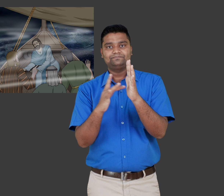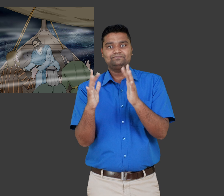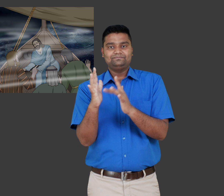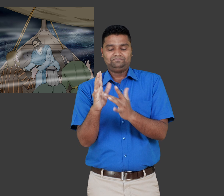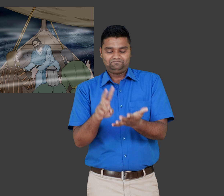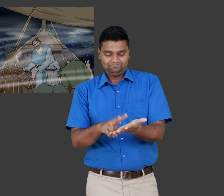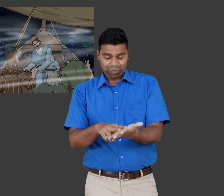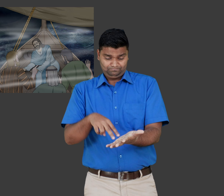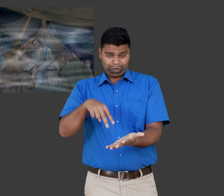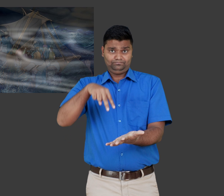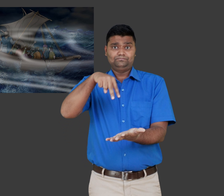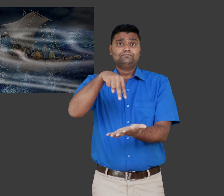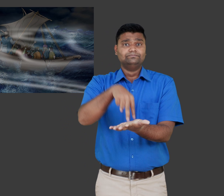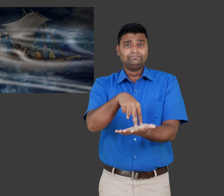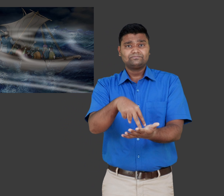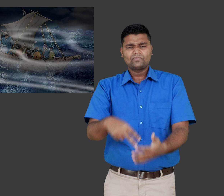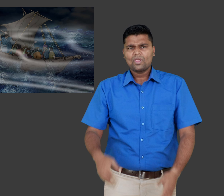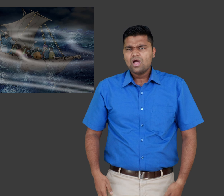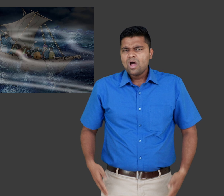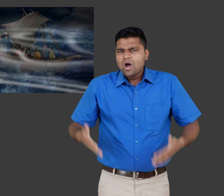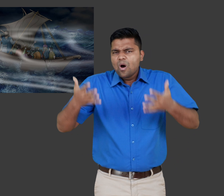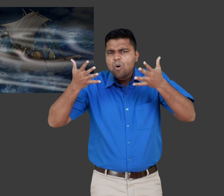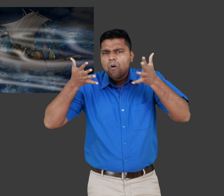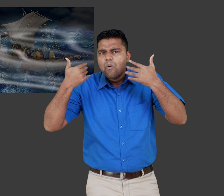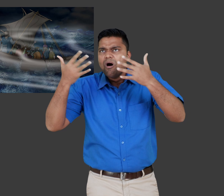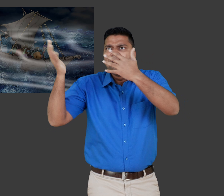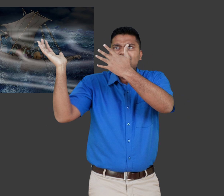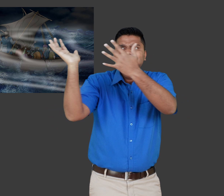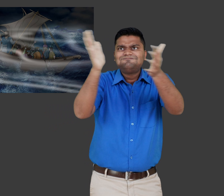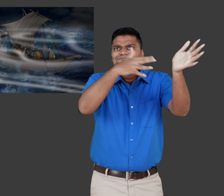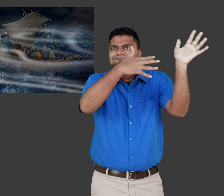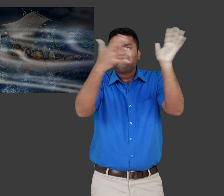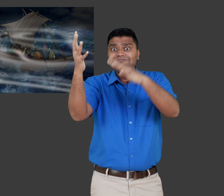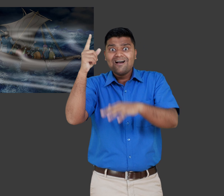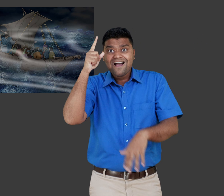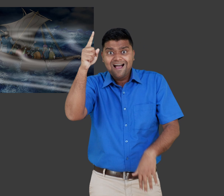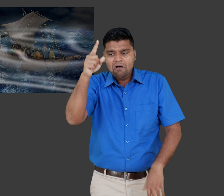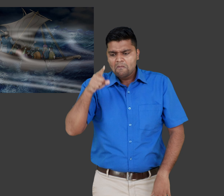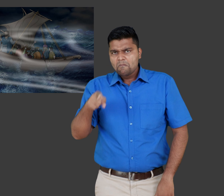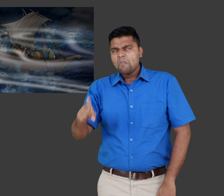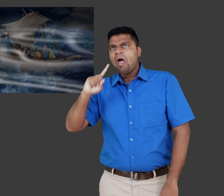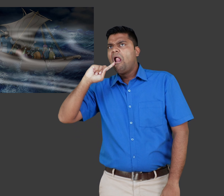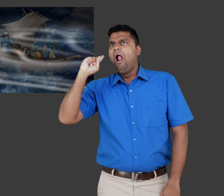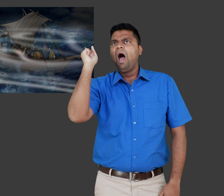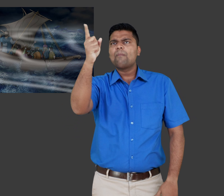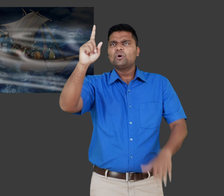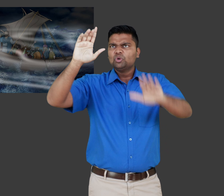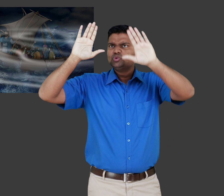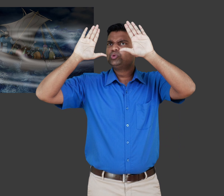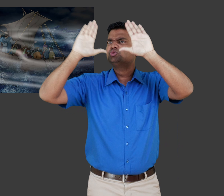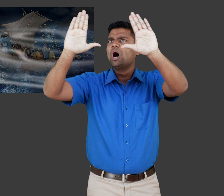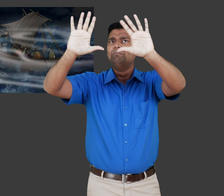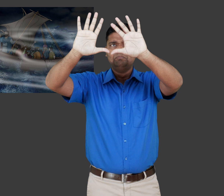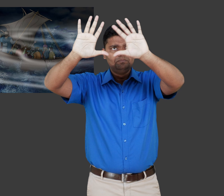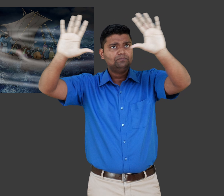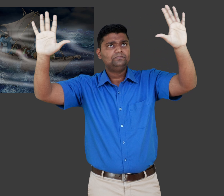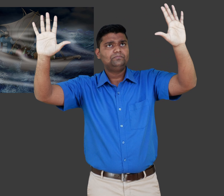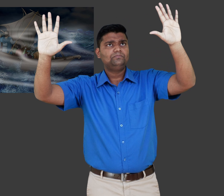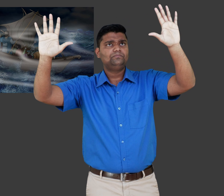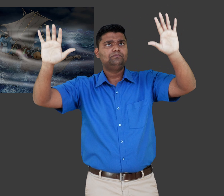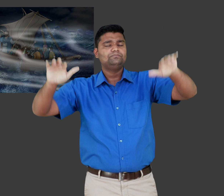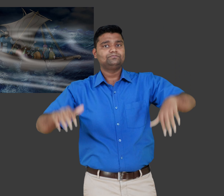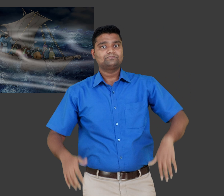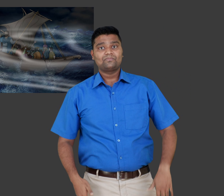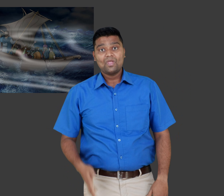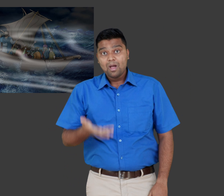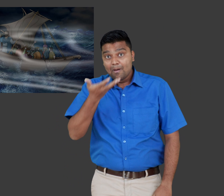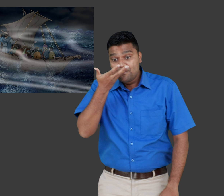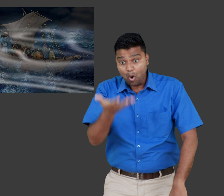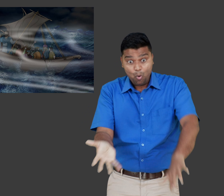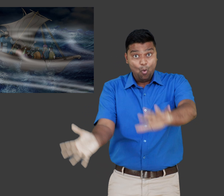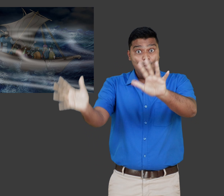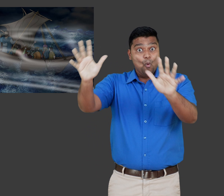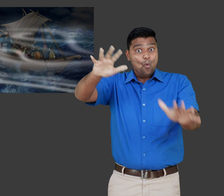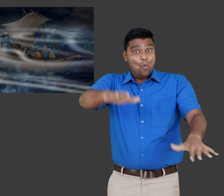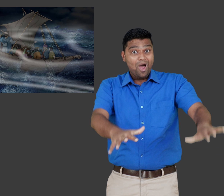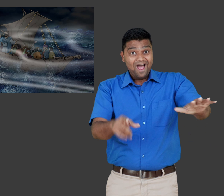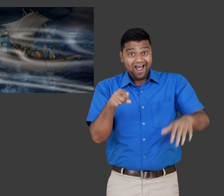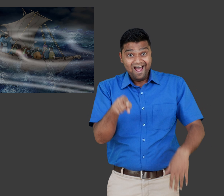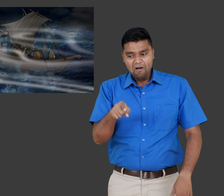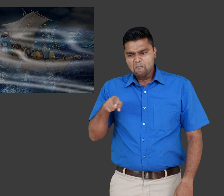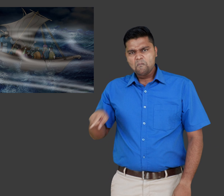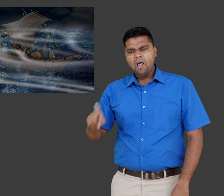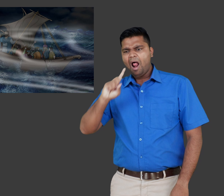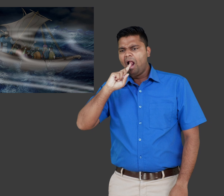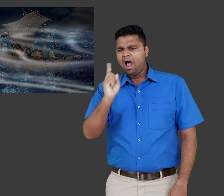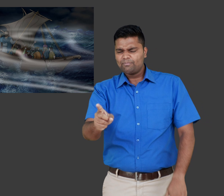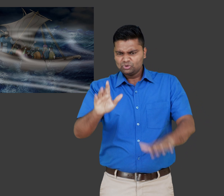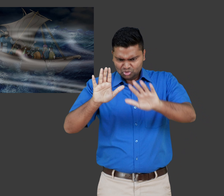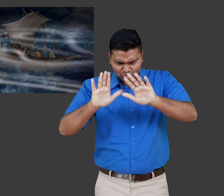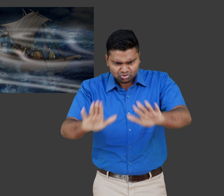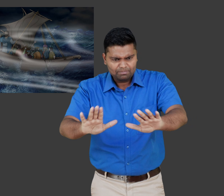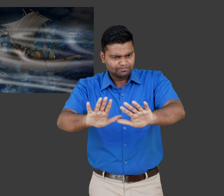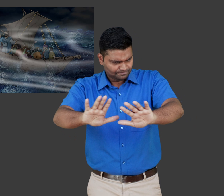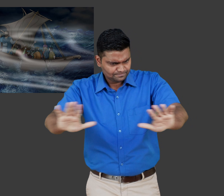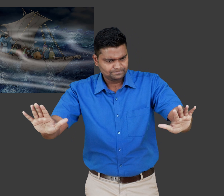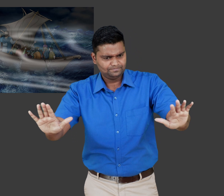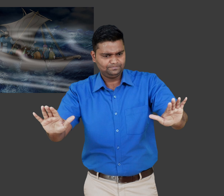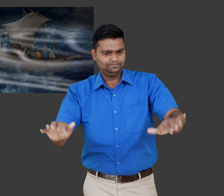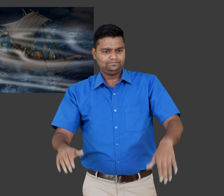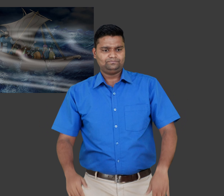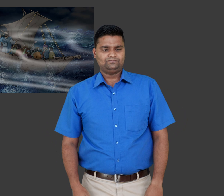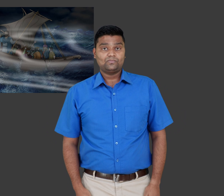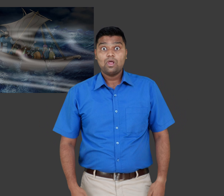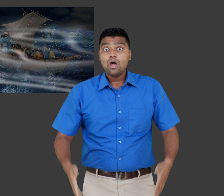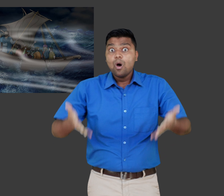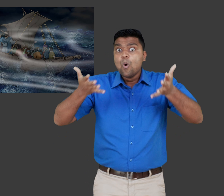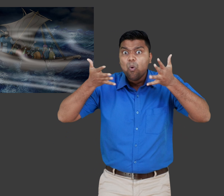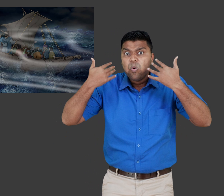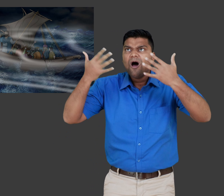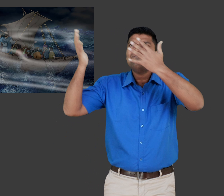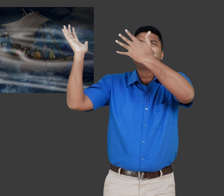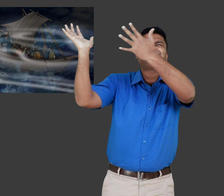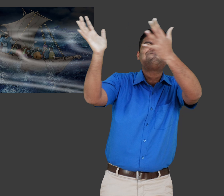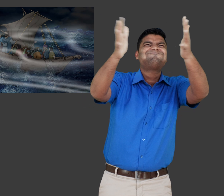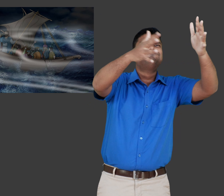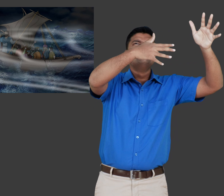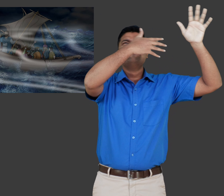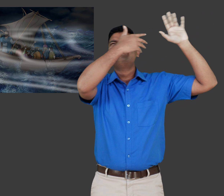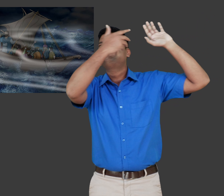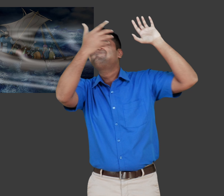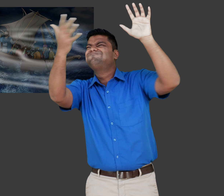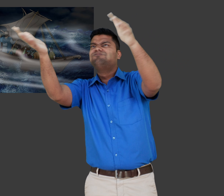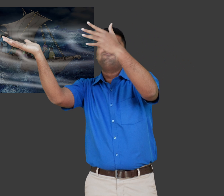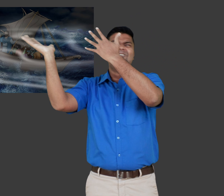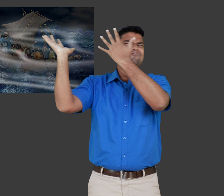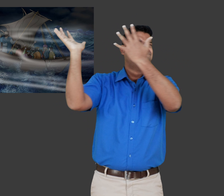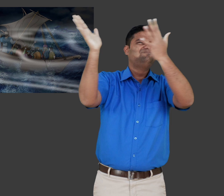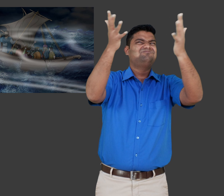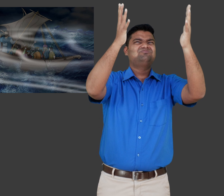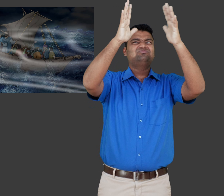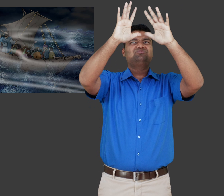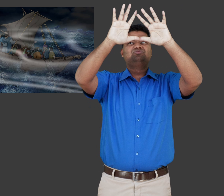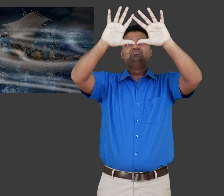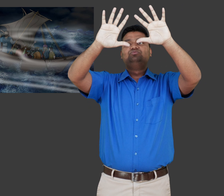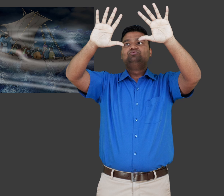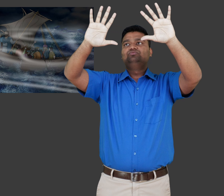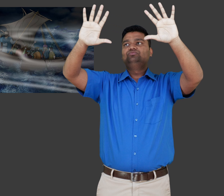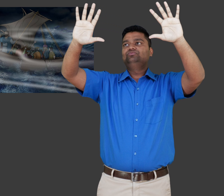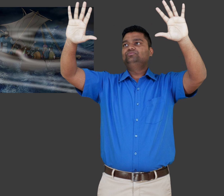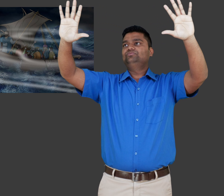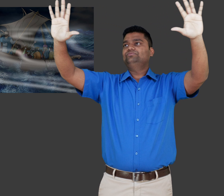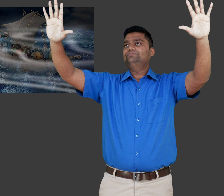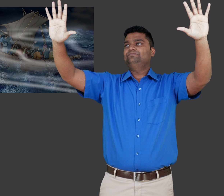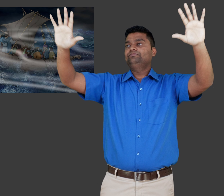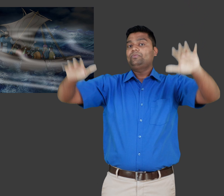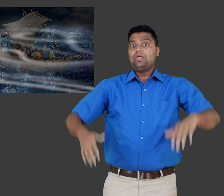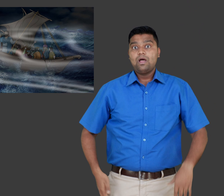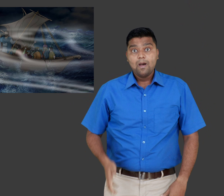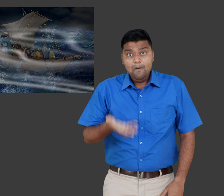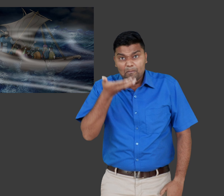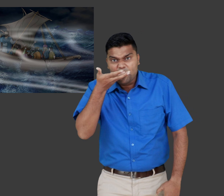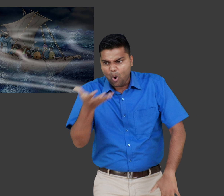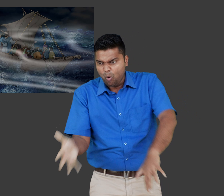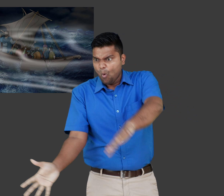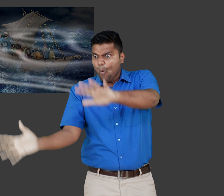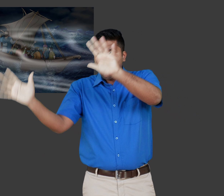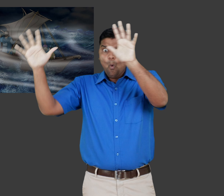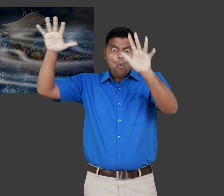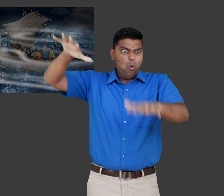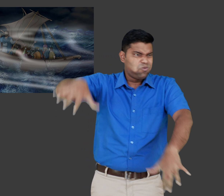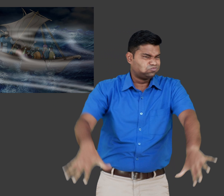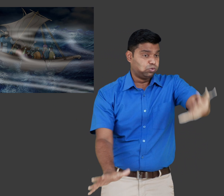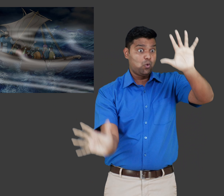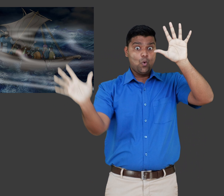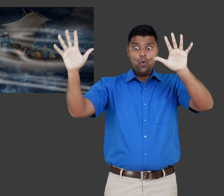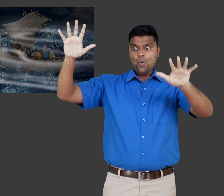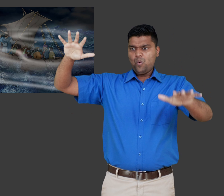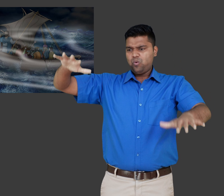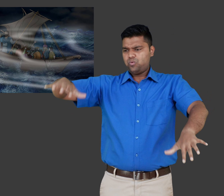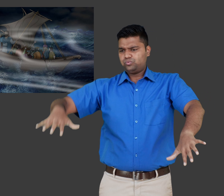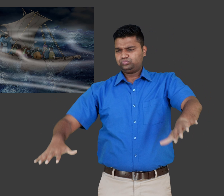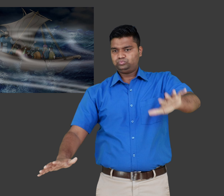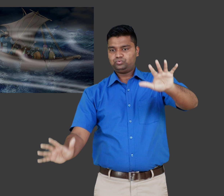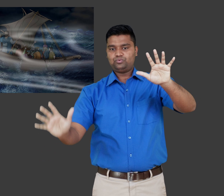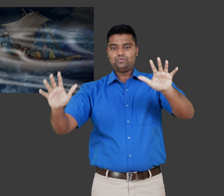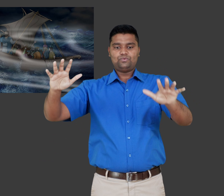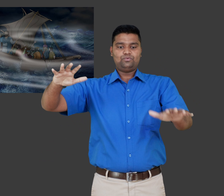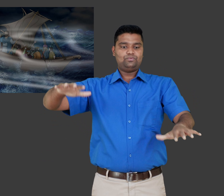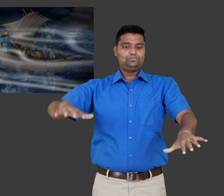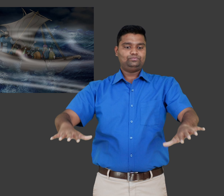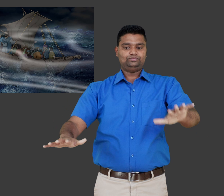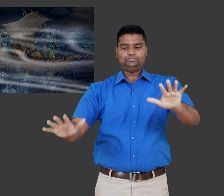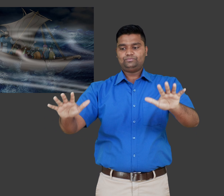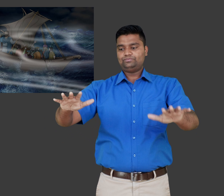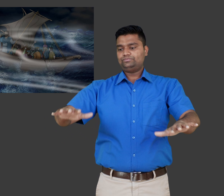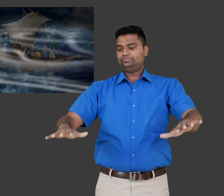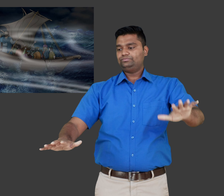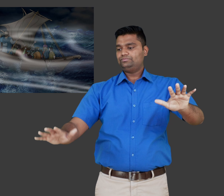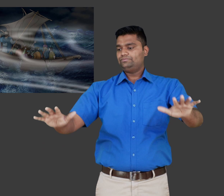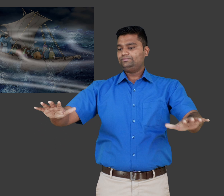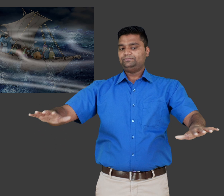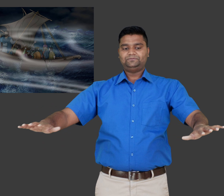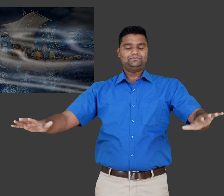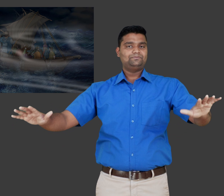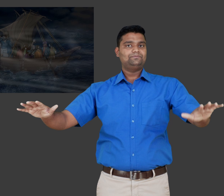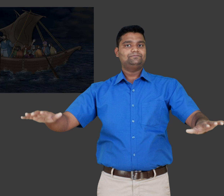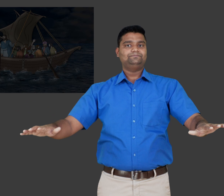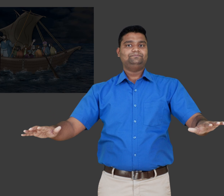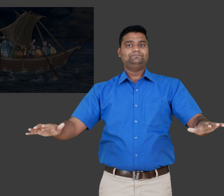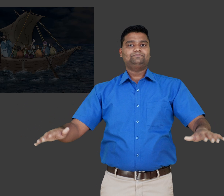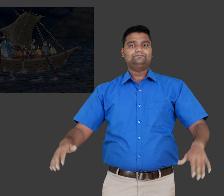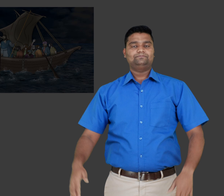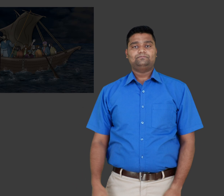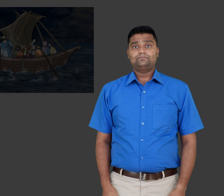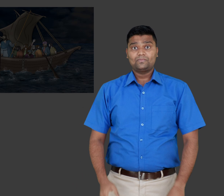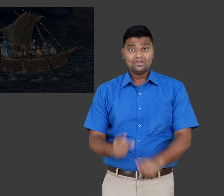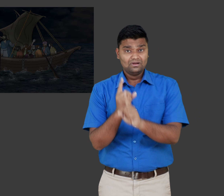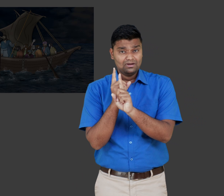Then Jesus got up and rebuked the wind and the sea. “Silence!” He commanded. “Be still!”